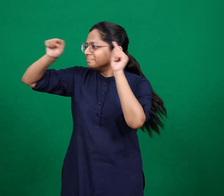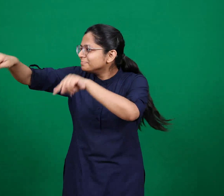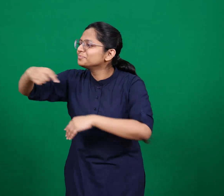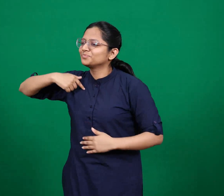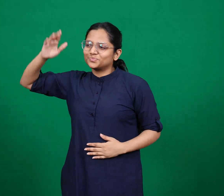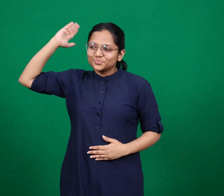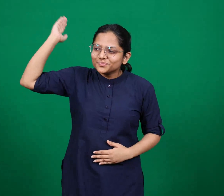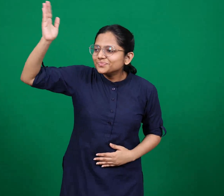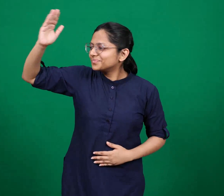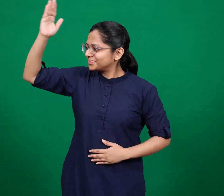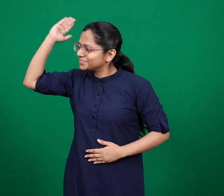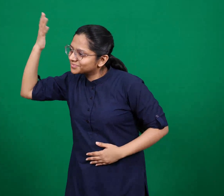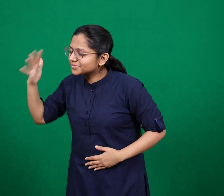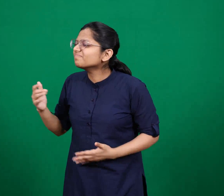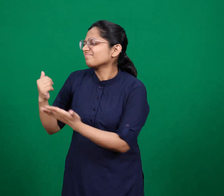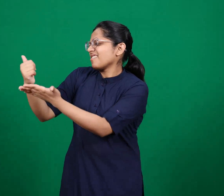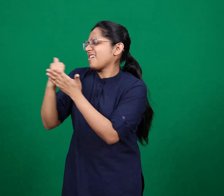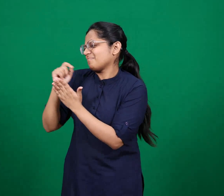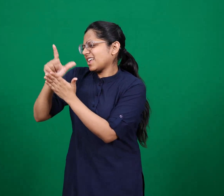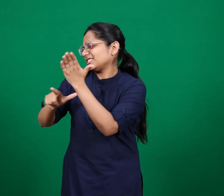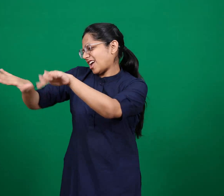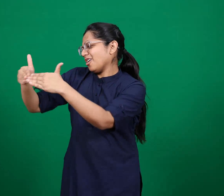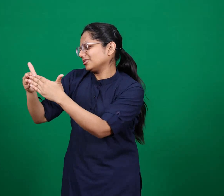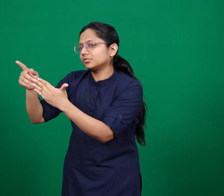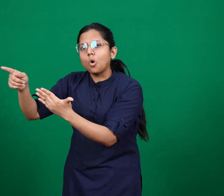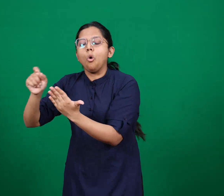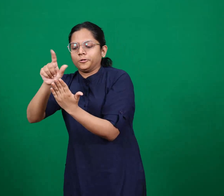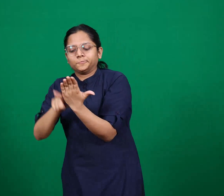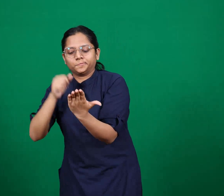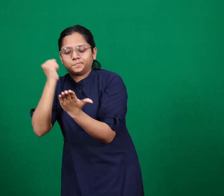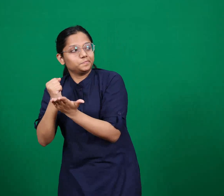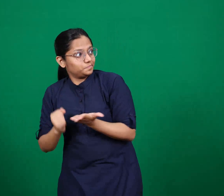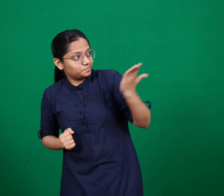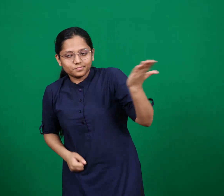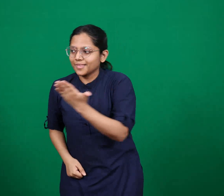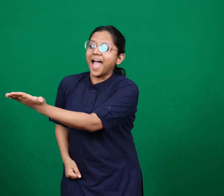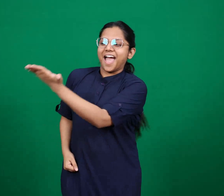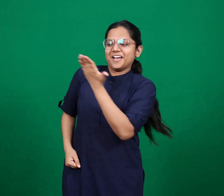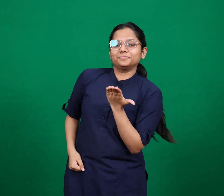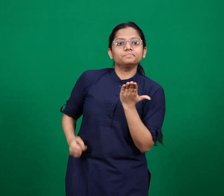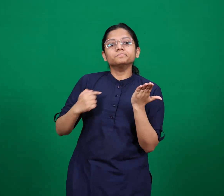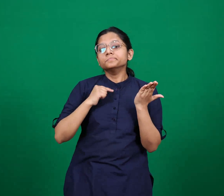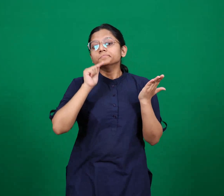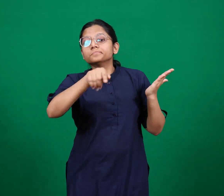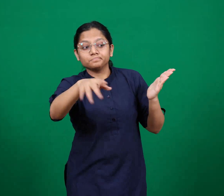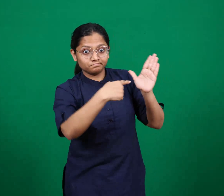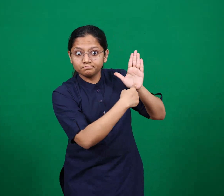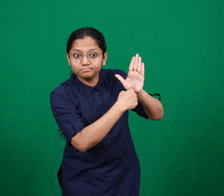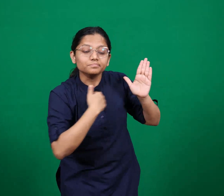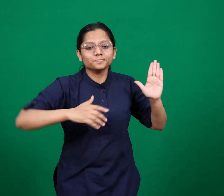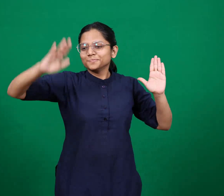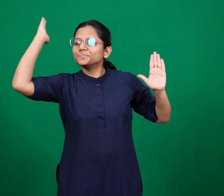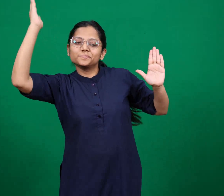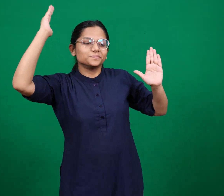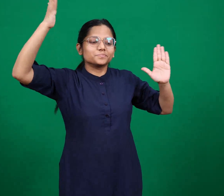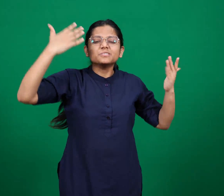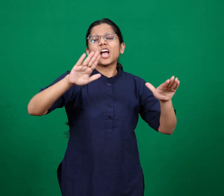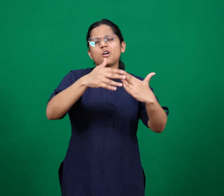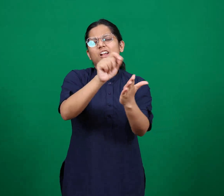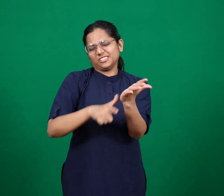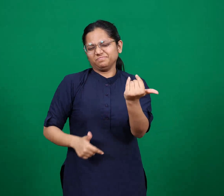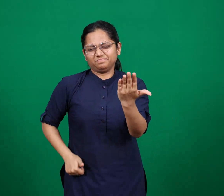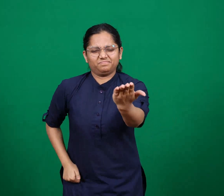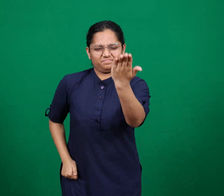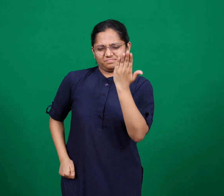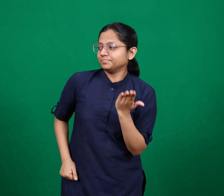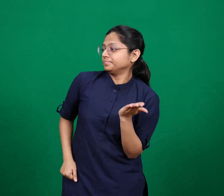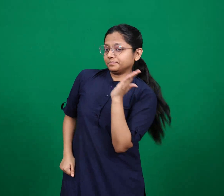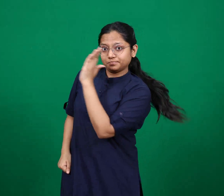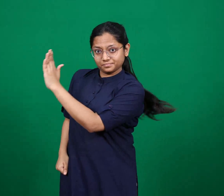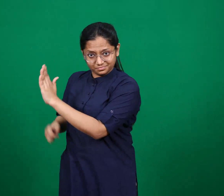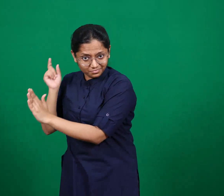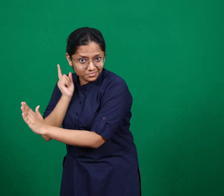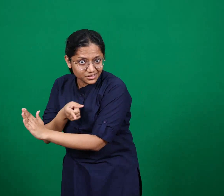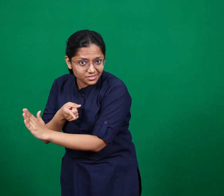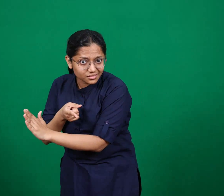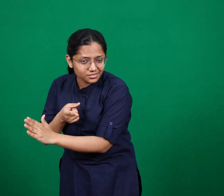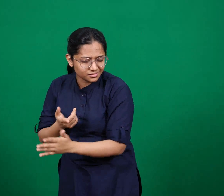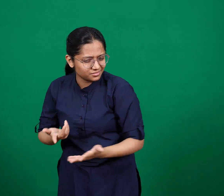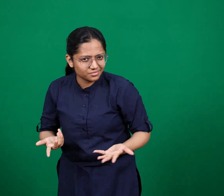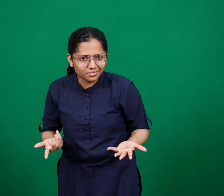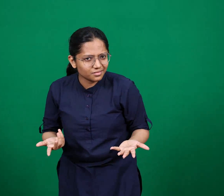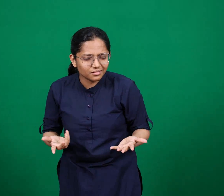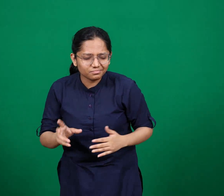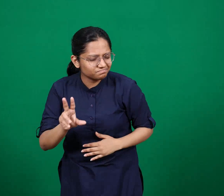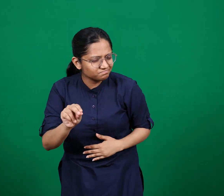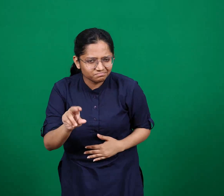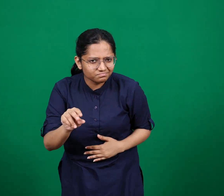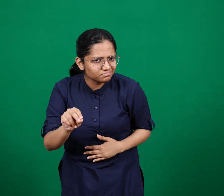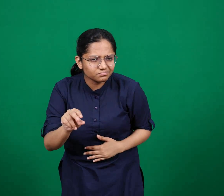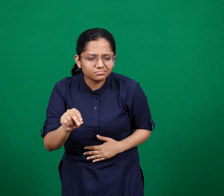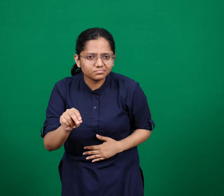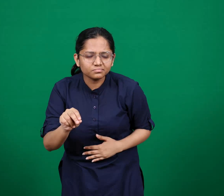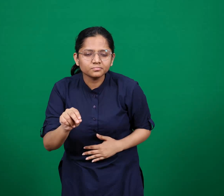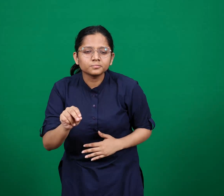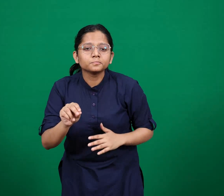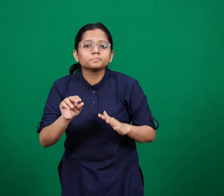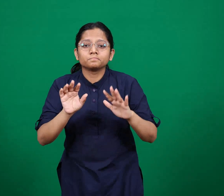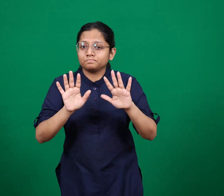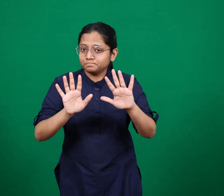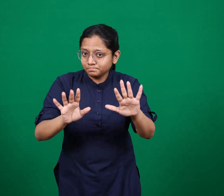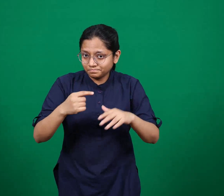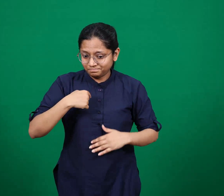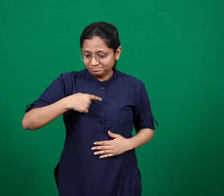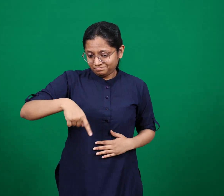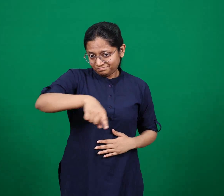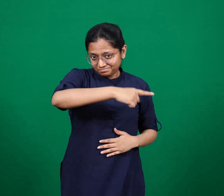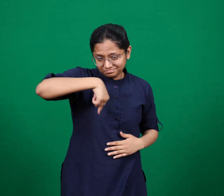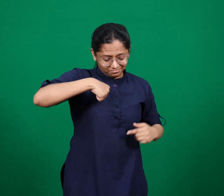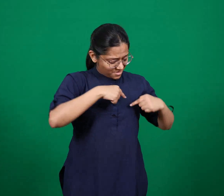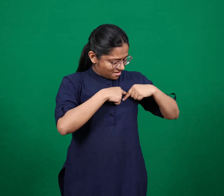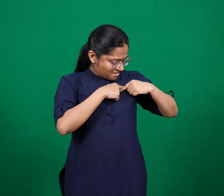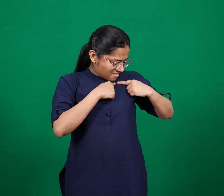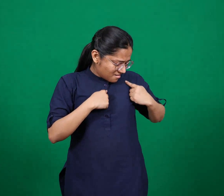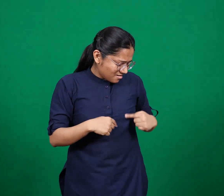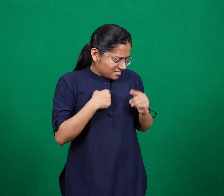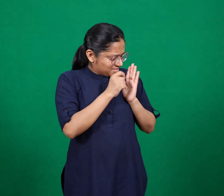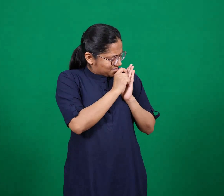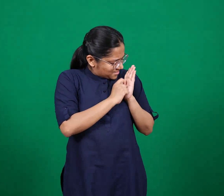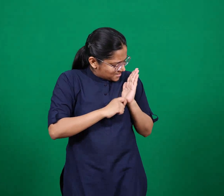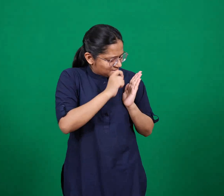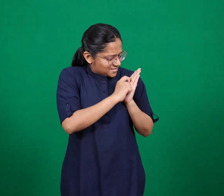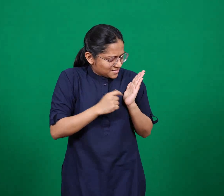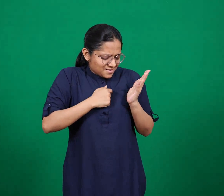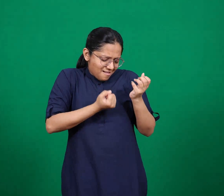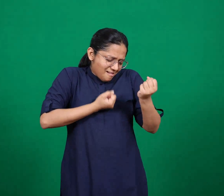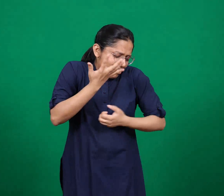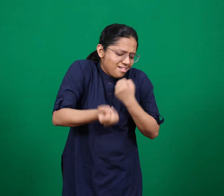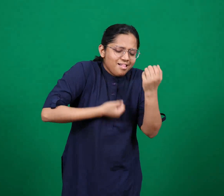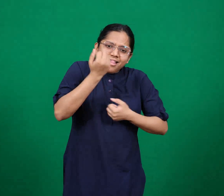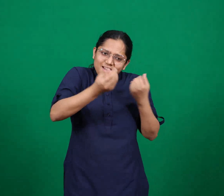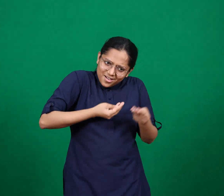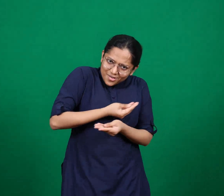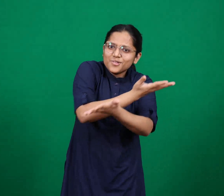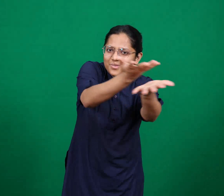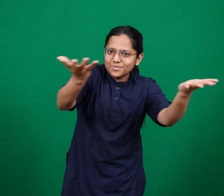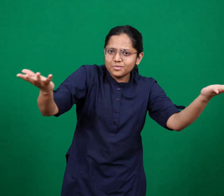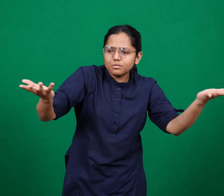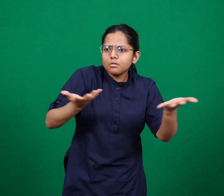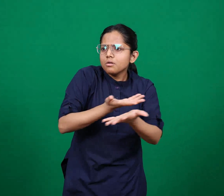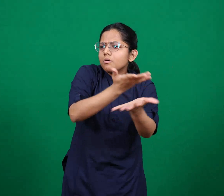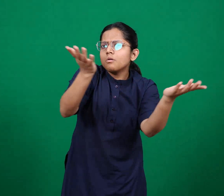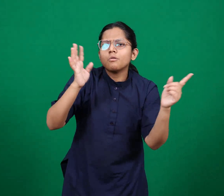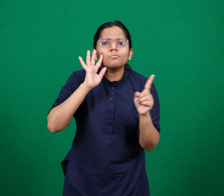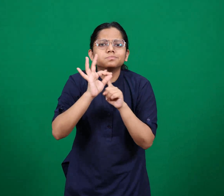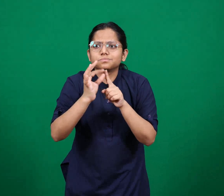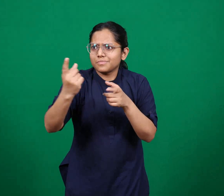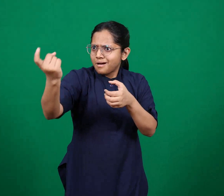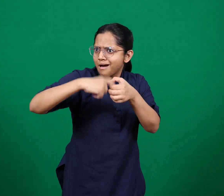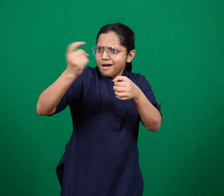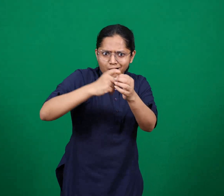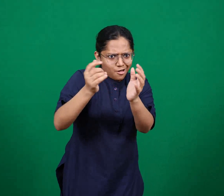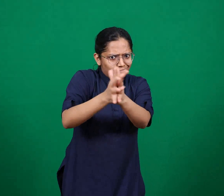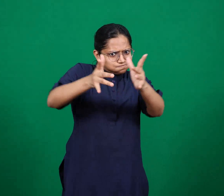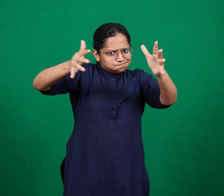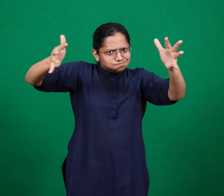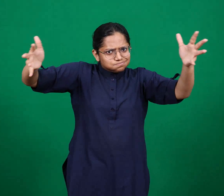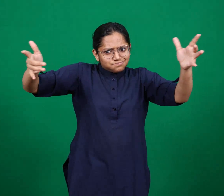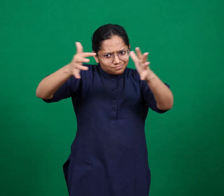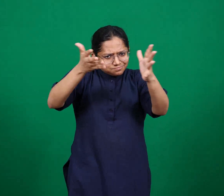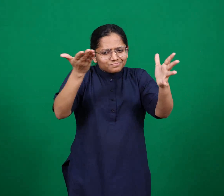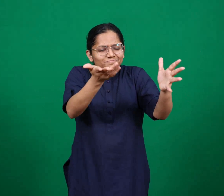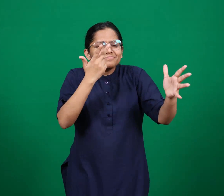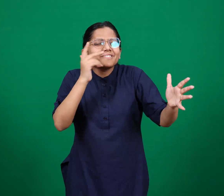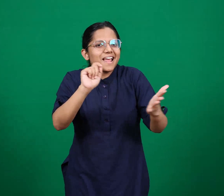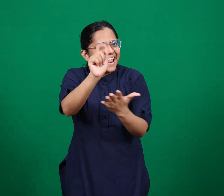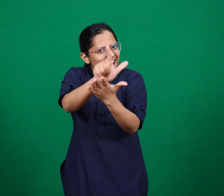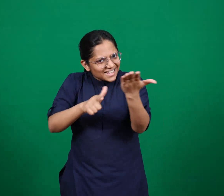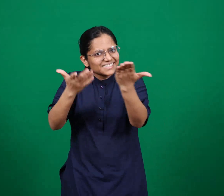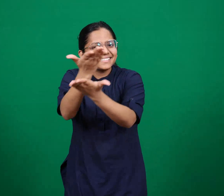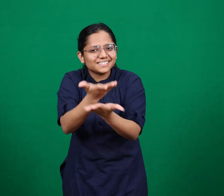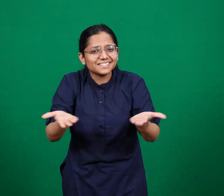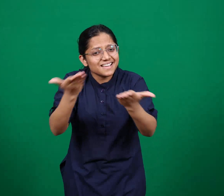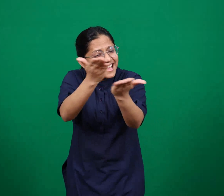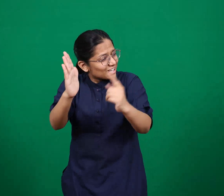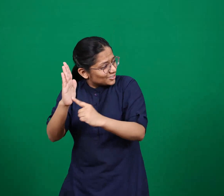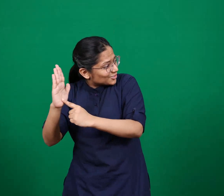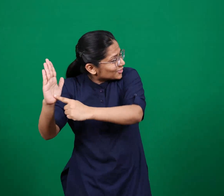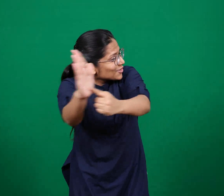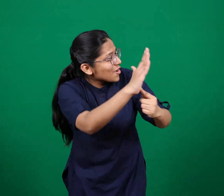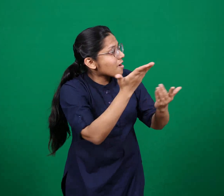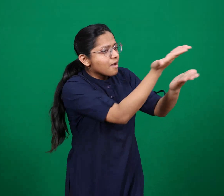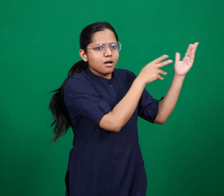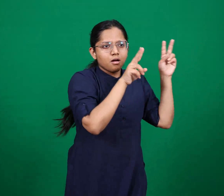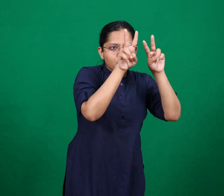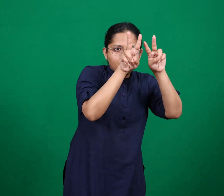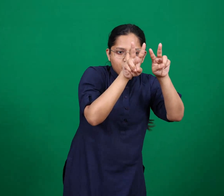You yourselves are our letter, inscribed on our hearts, known and read by everyone.